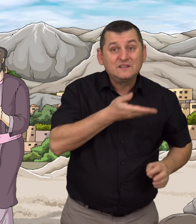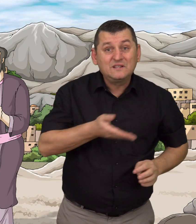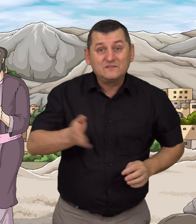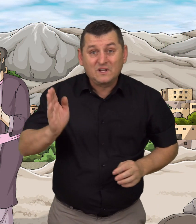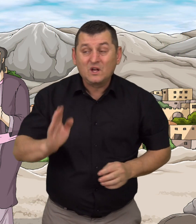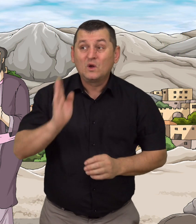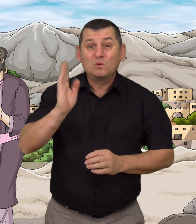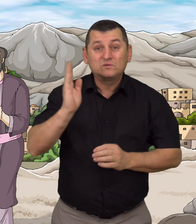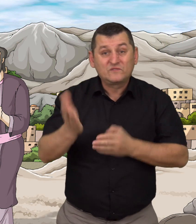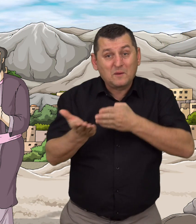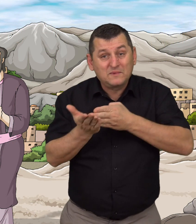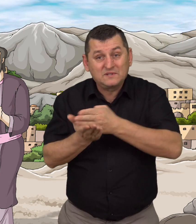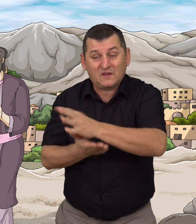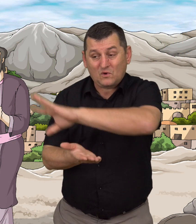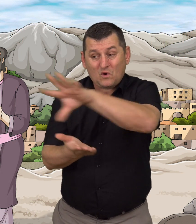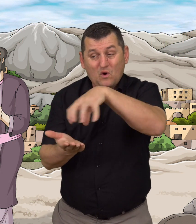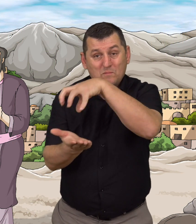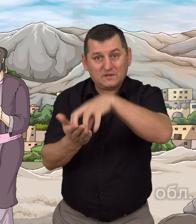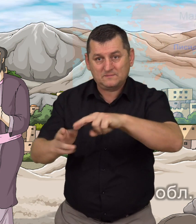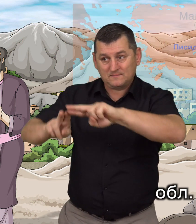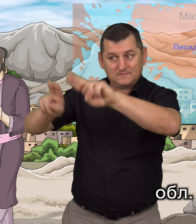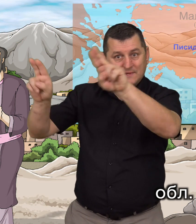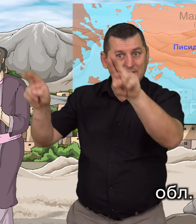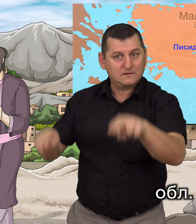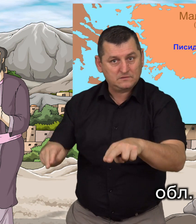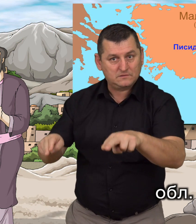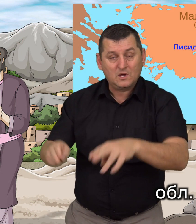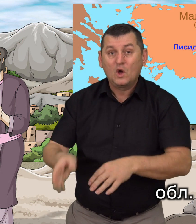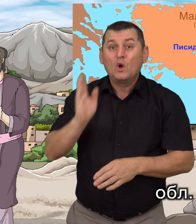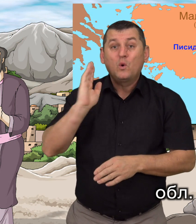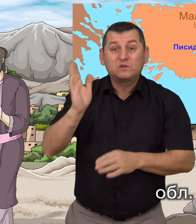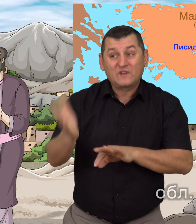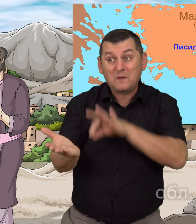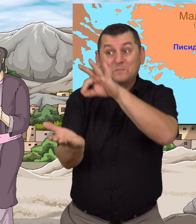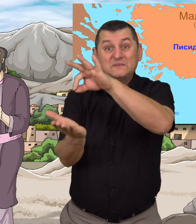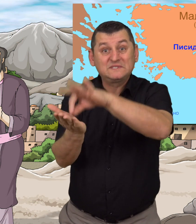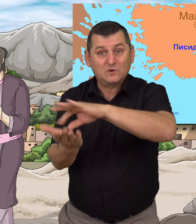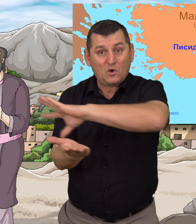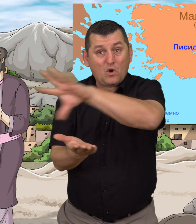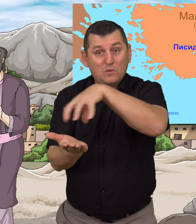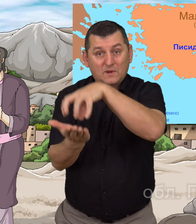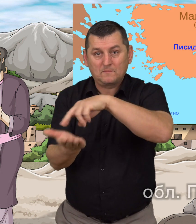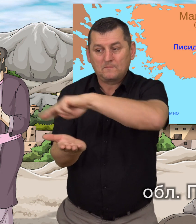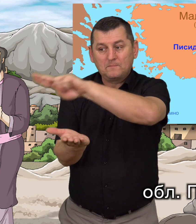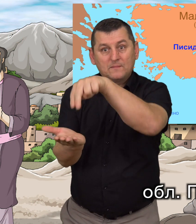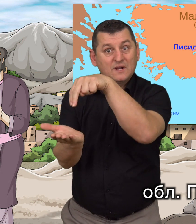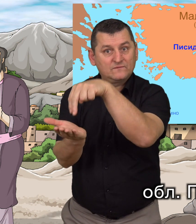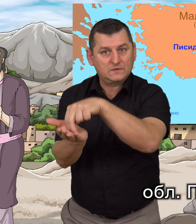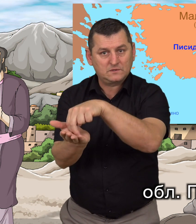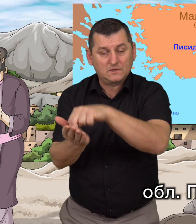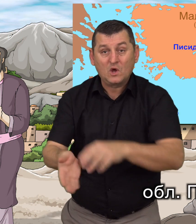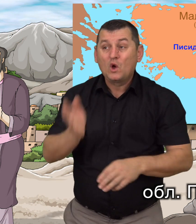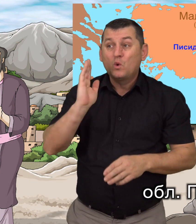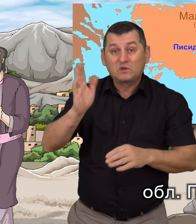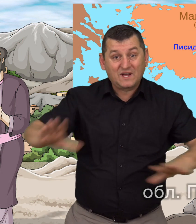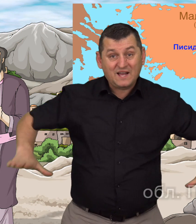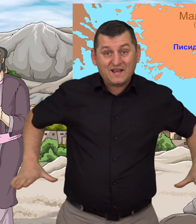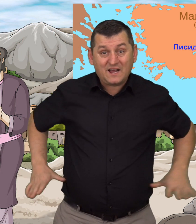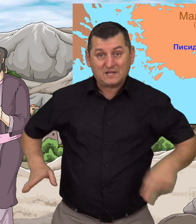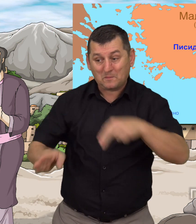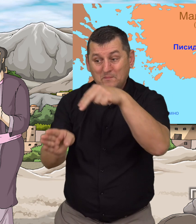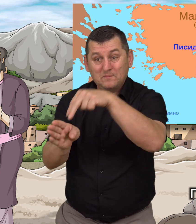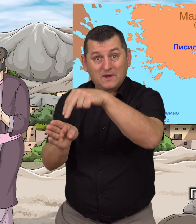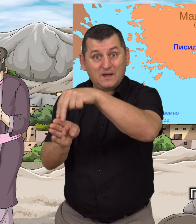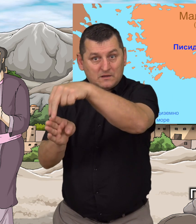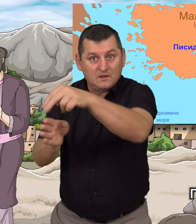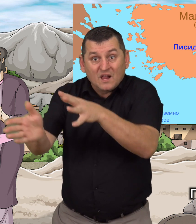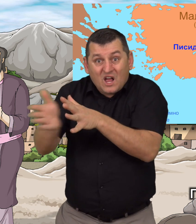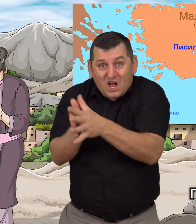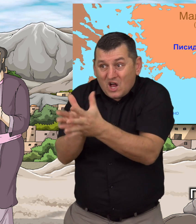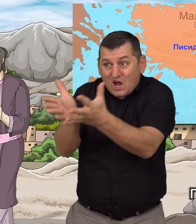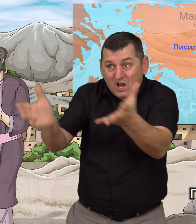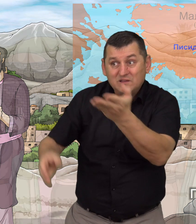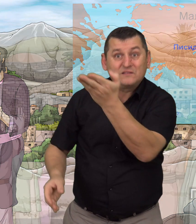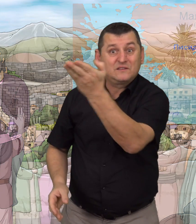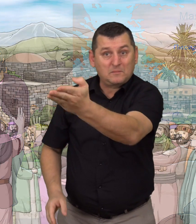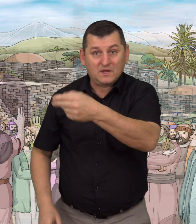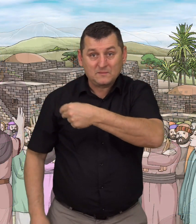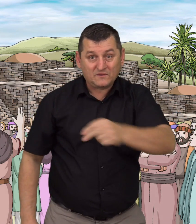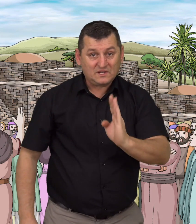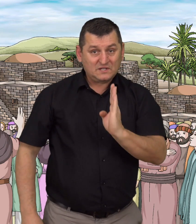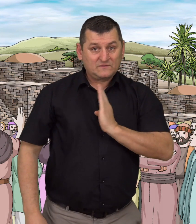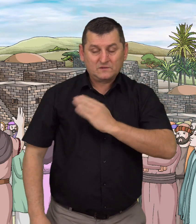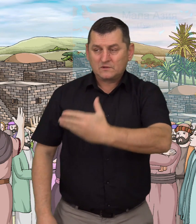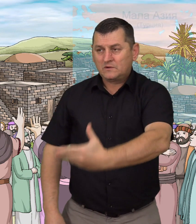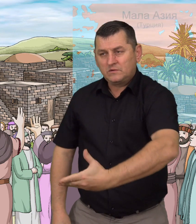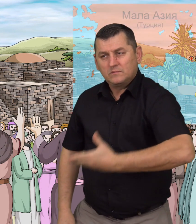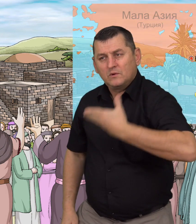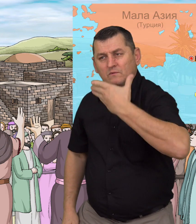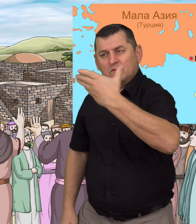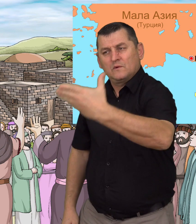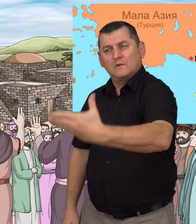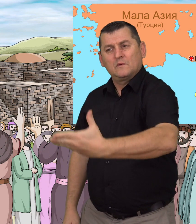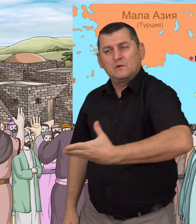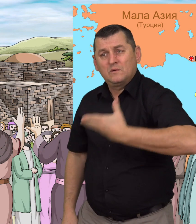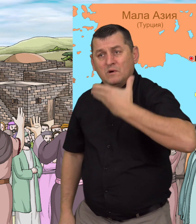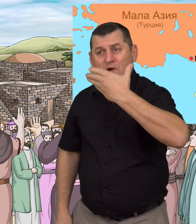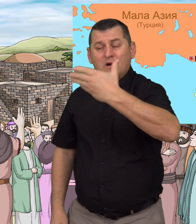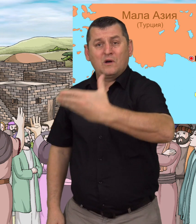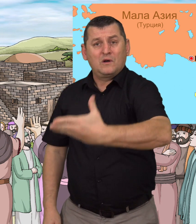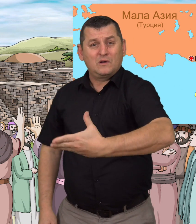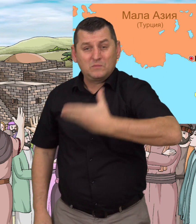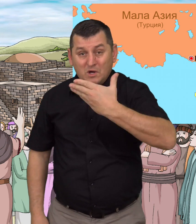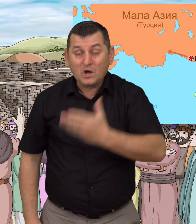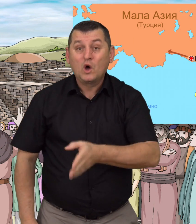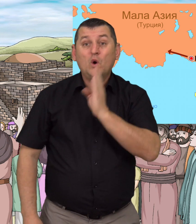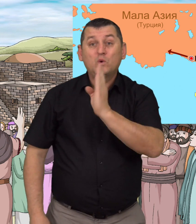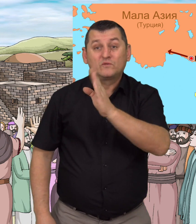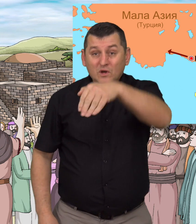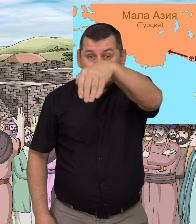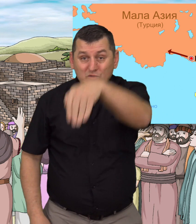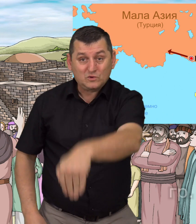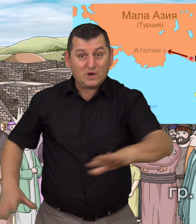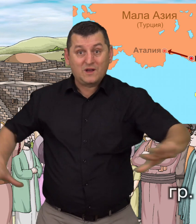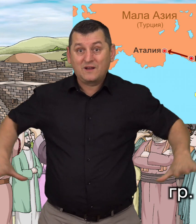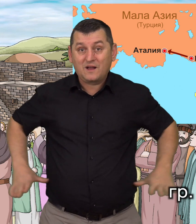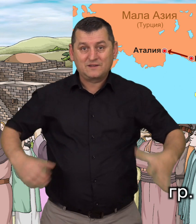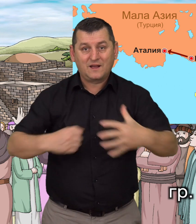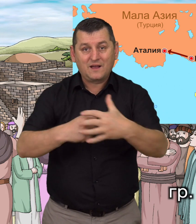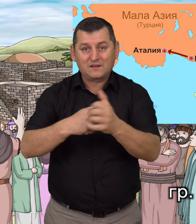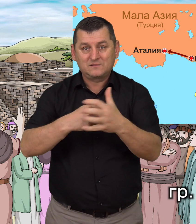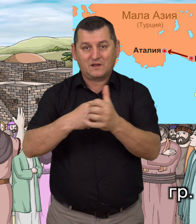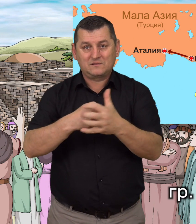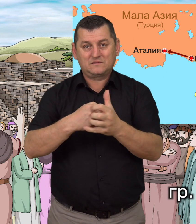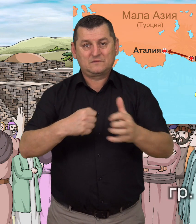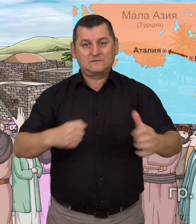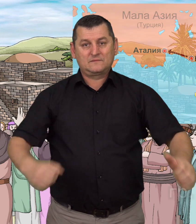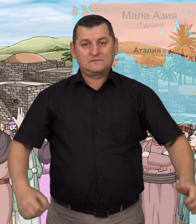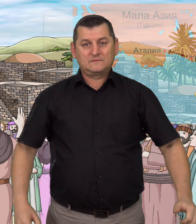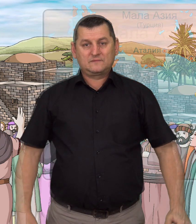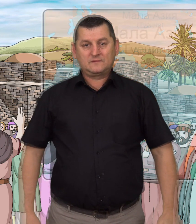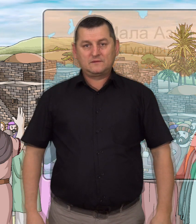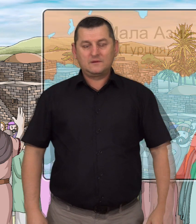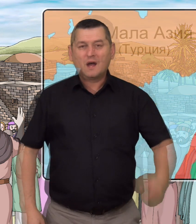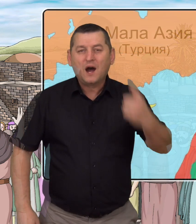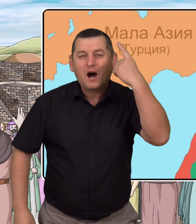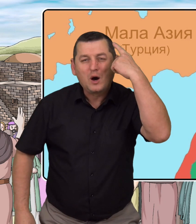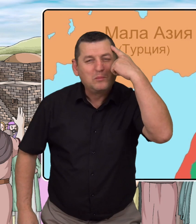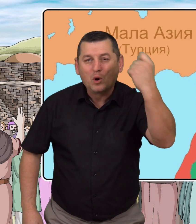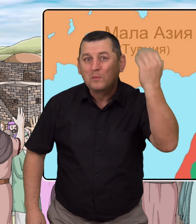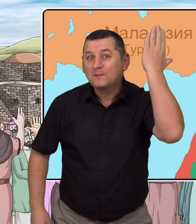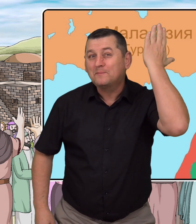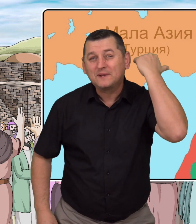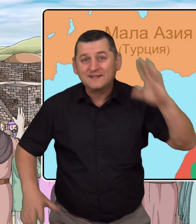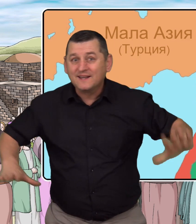After passing through Pisidia, they came to Pamphylia. And when they had spoken the word in Perga, they went down to Attalia.